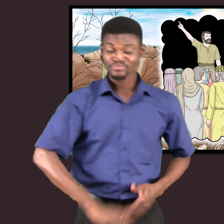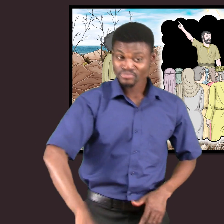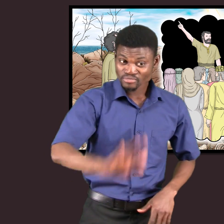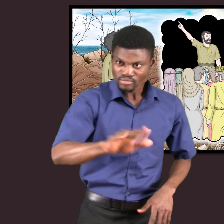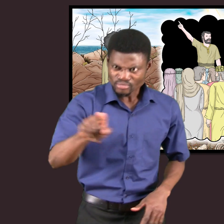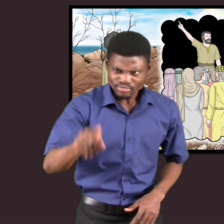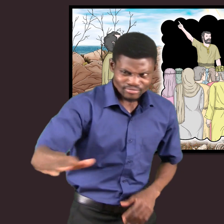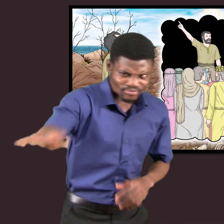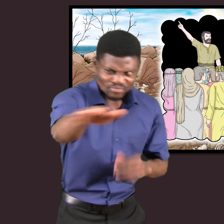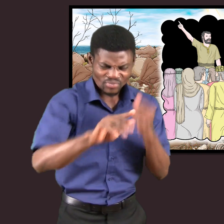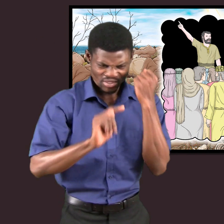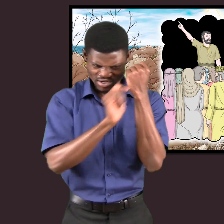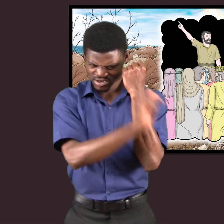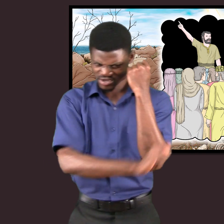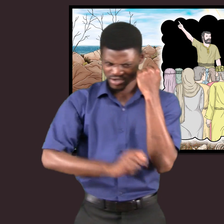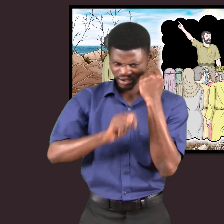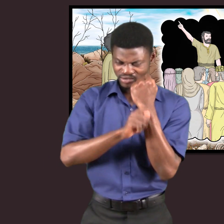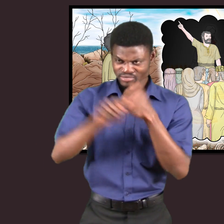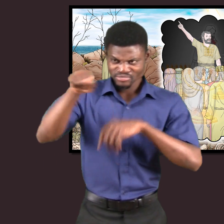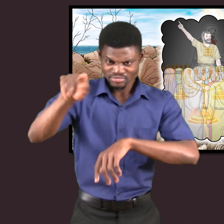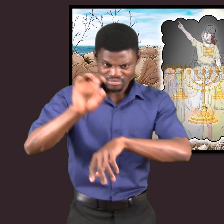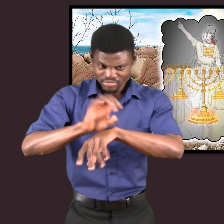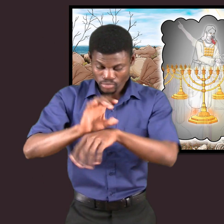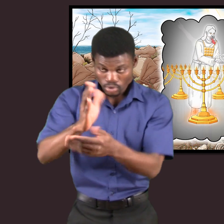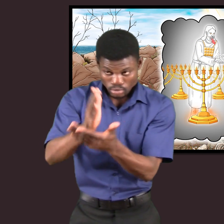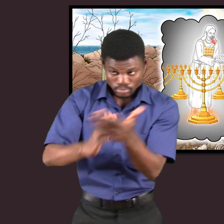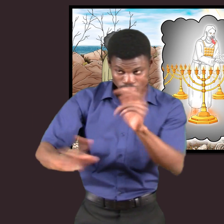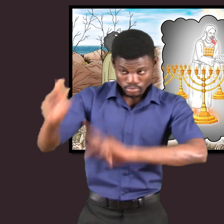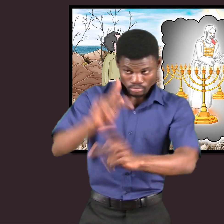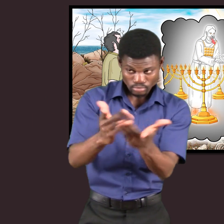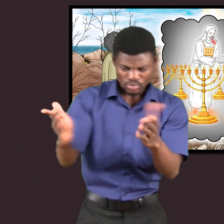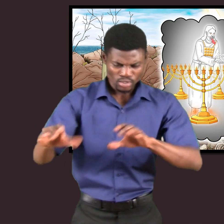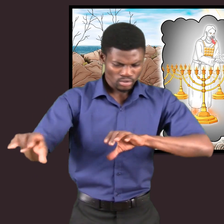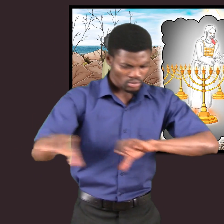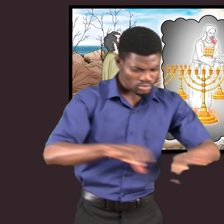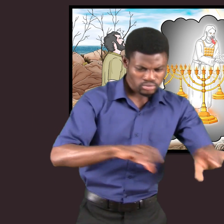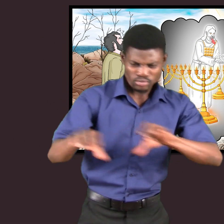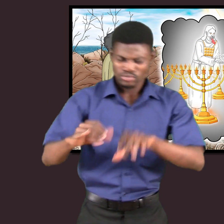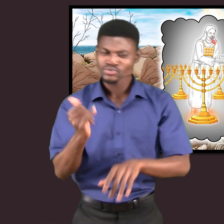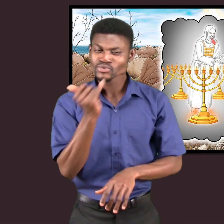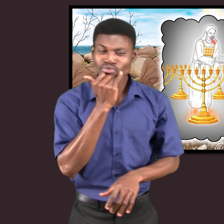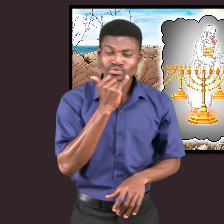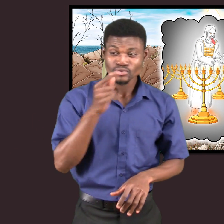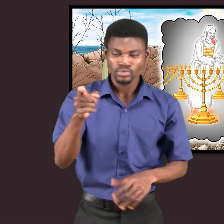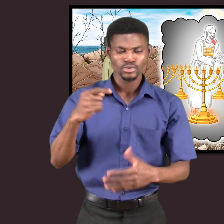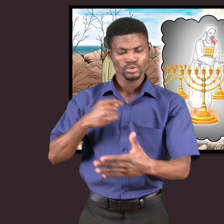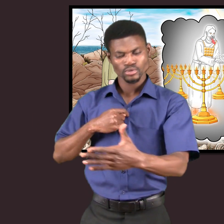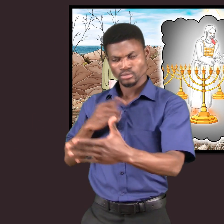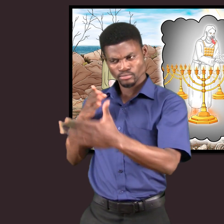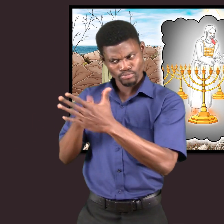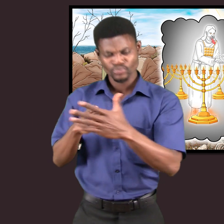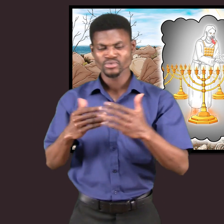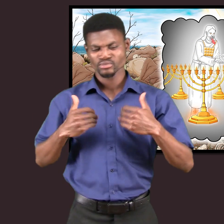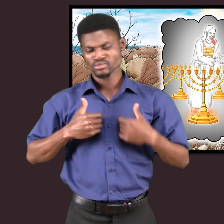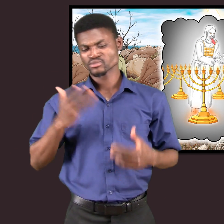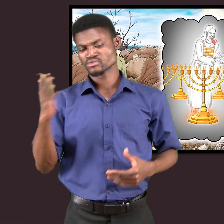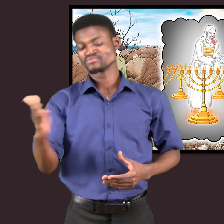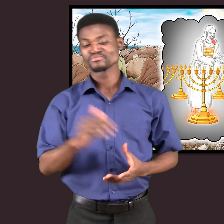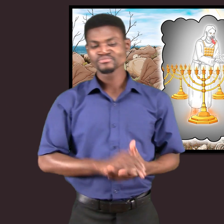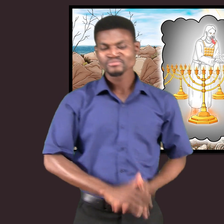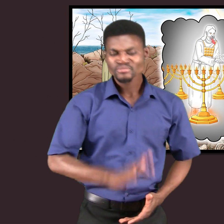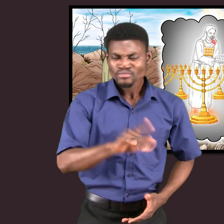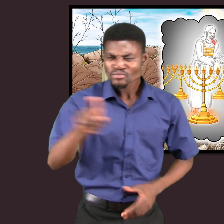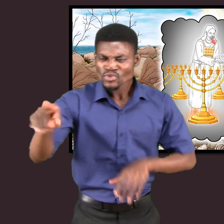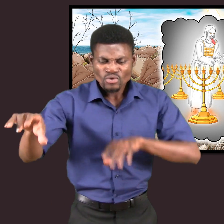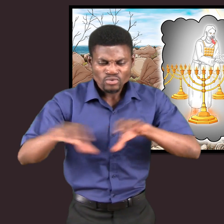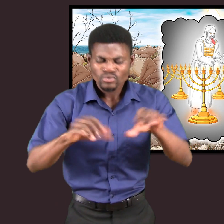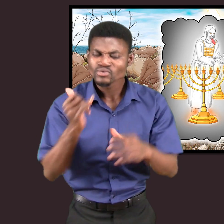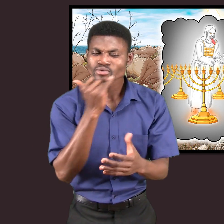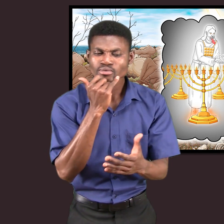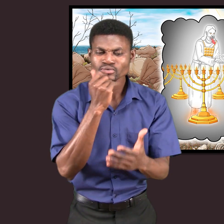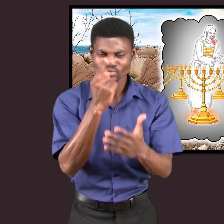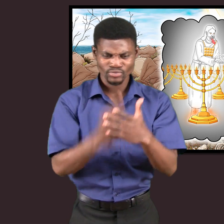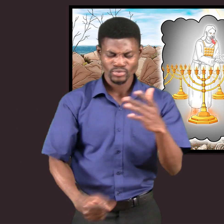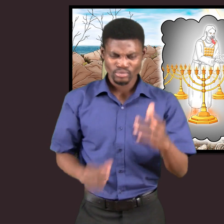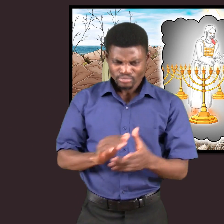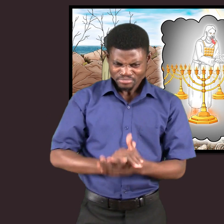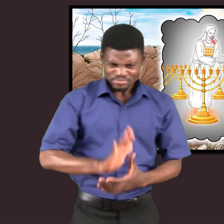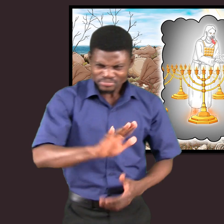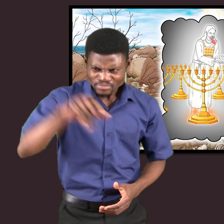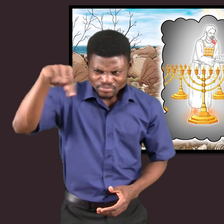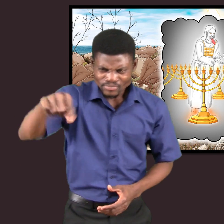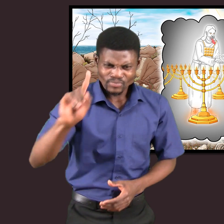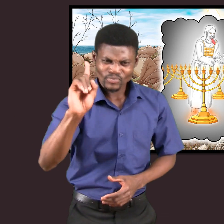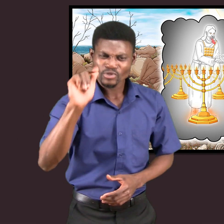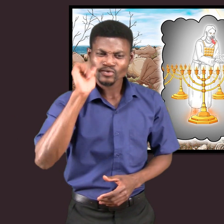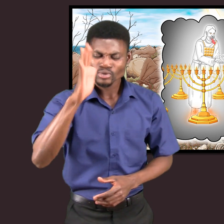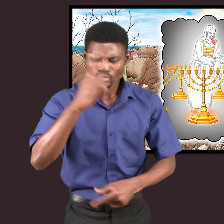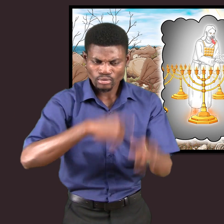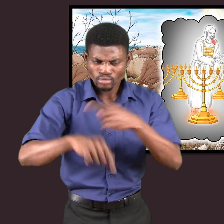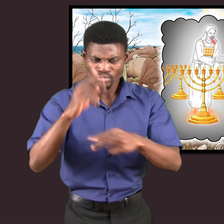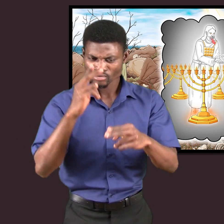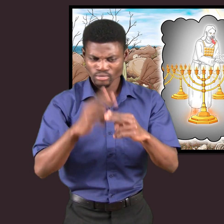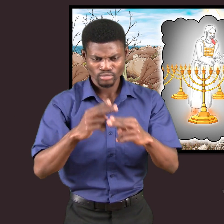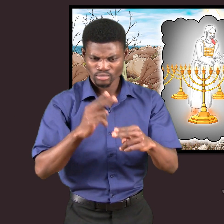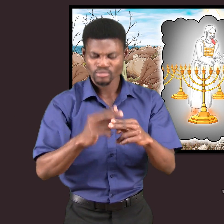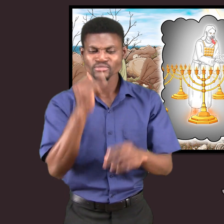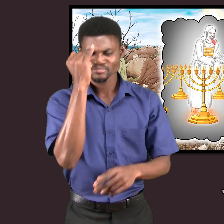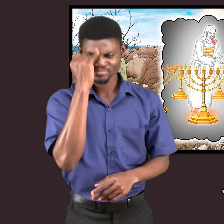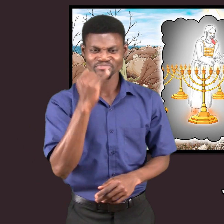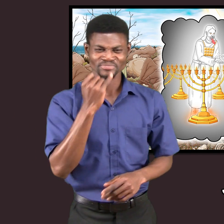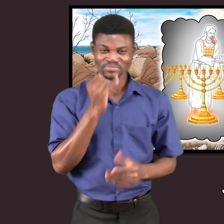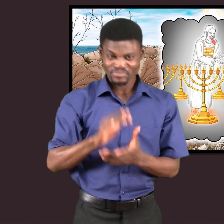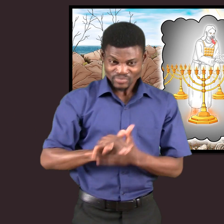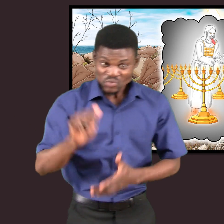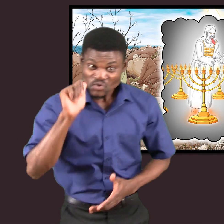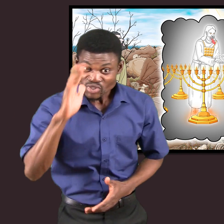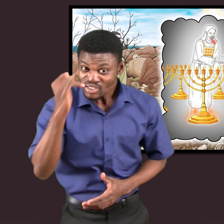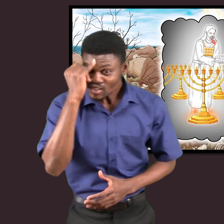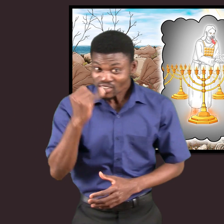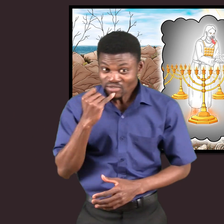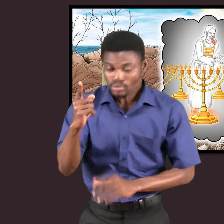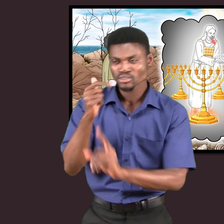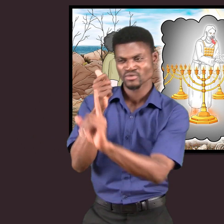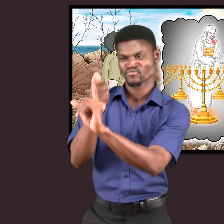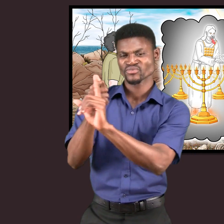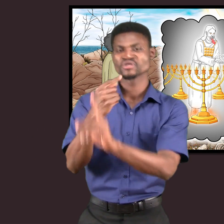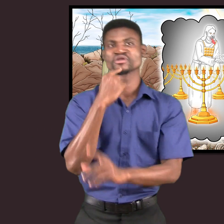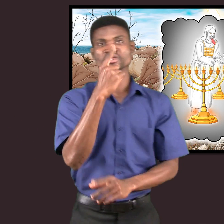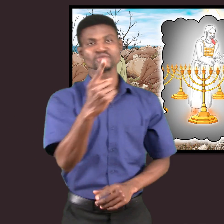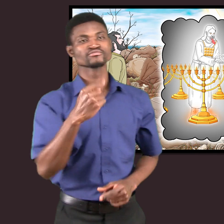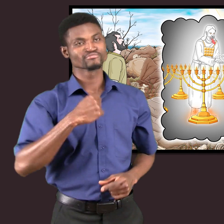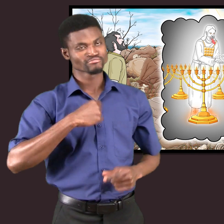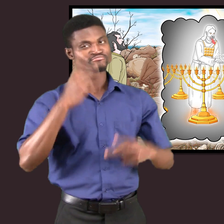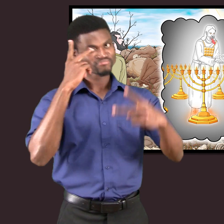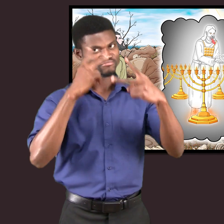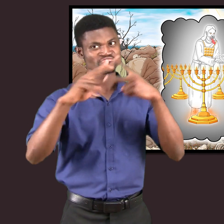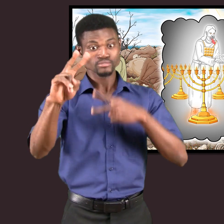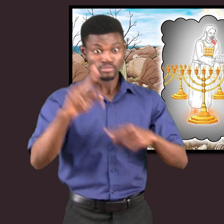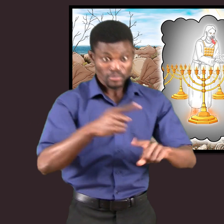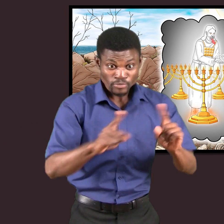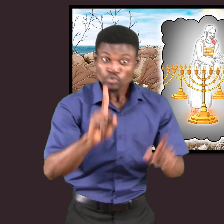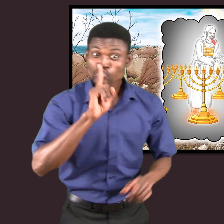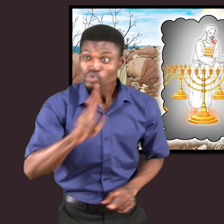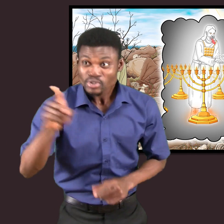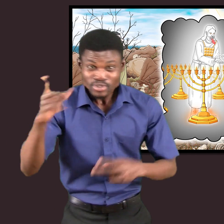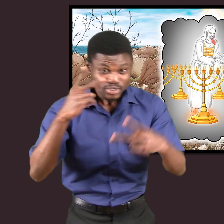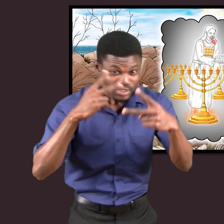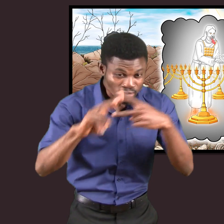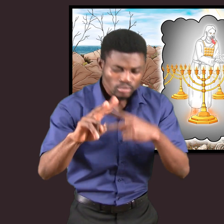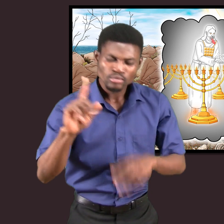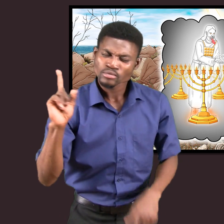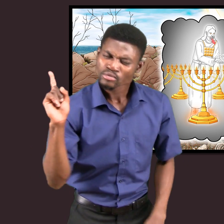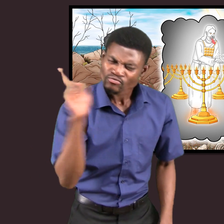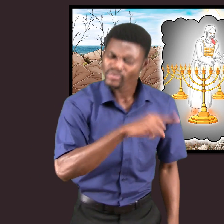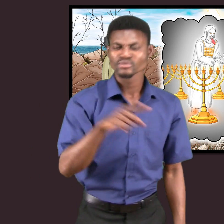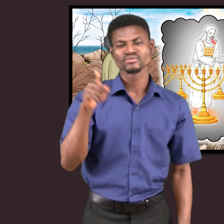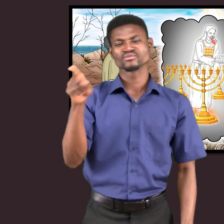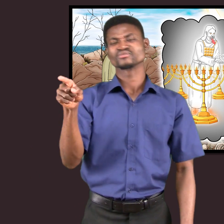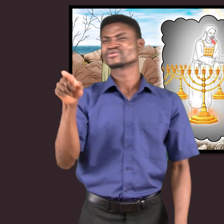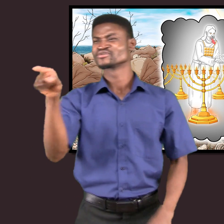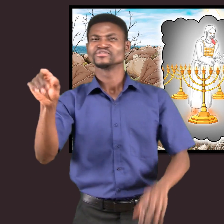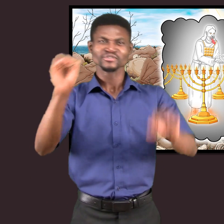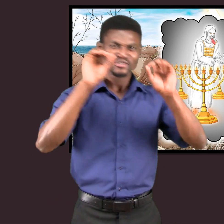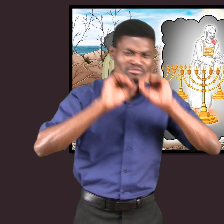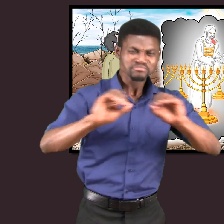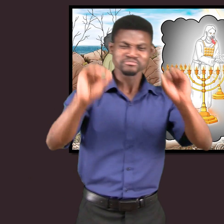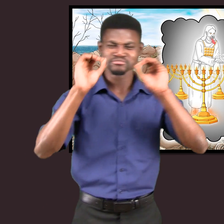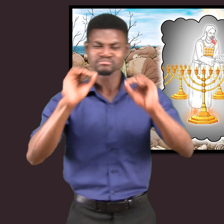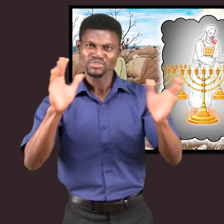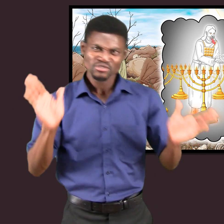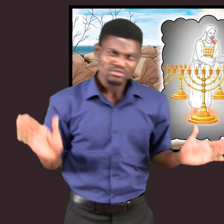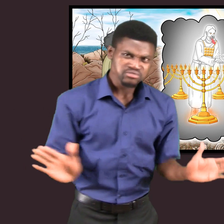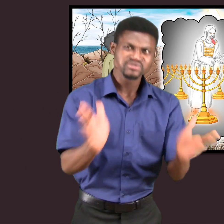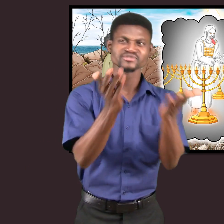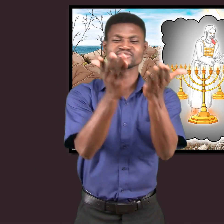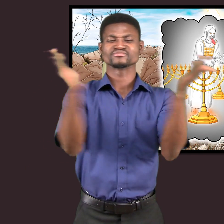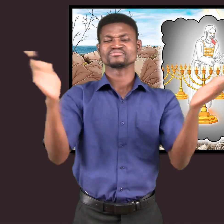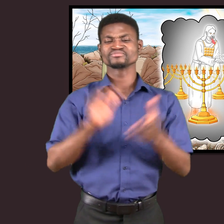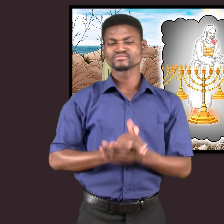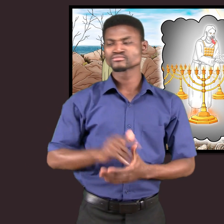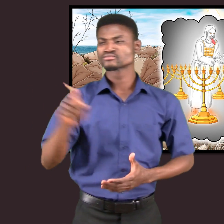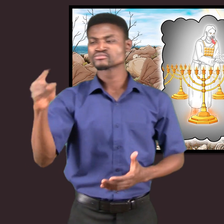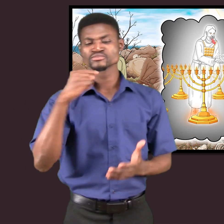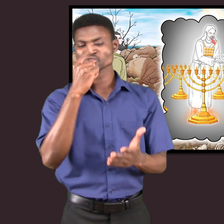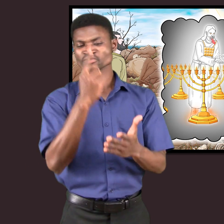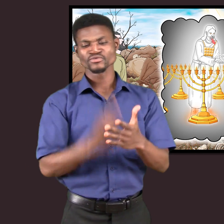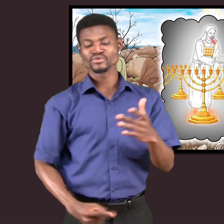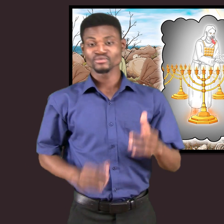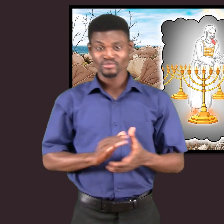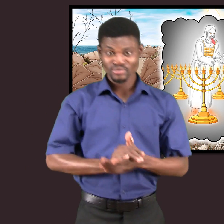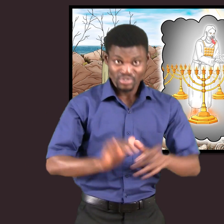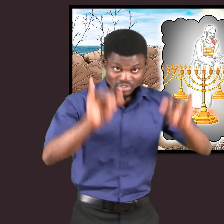But I have this against you: You tolerate that woman Jezebel, who calls herself a prophetess.